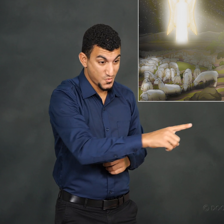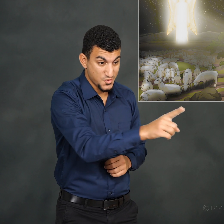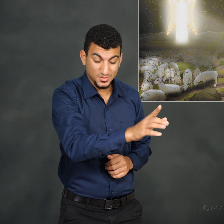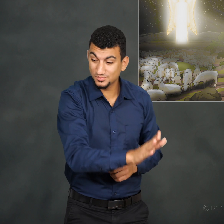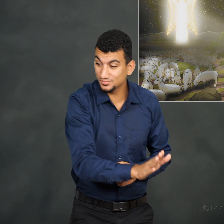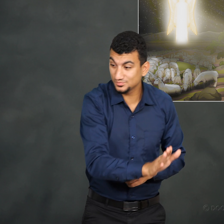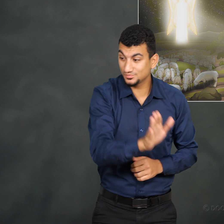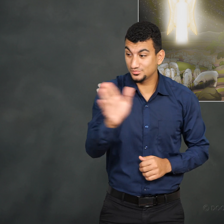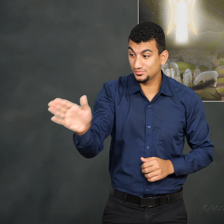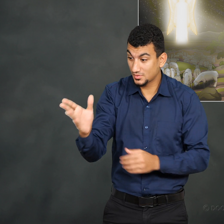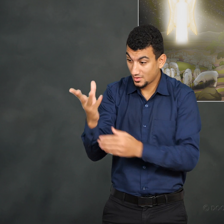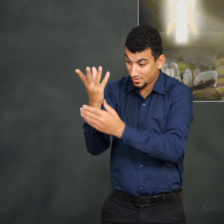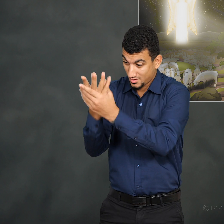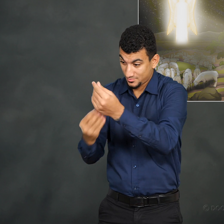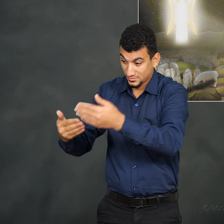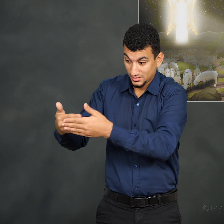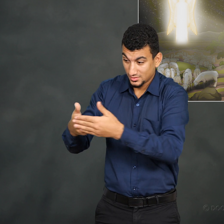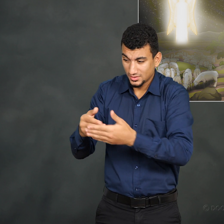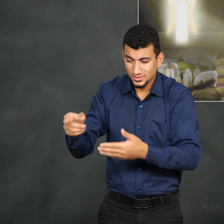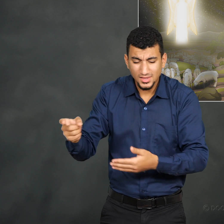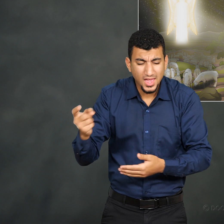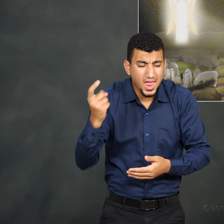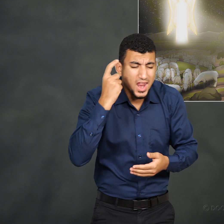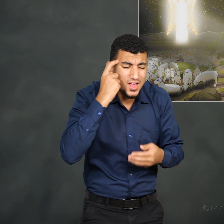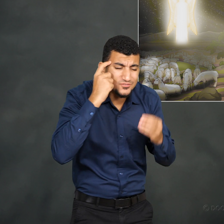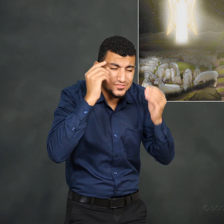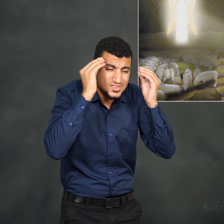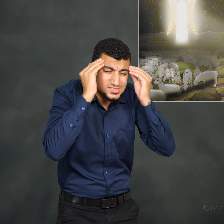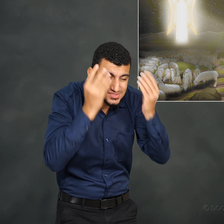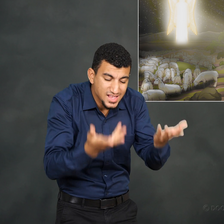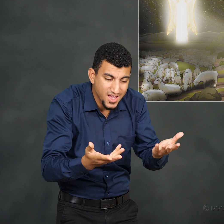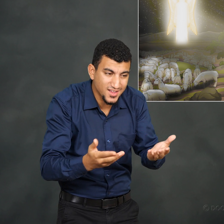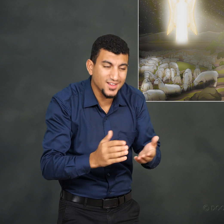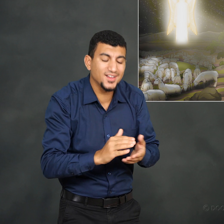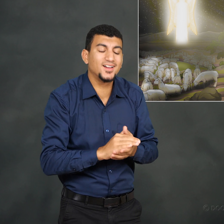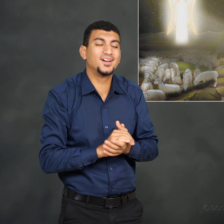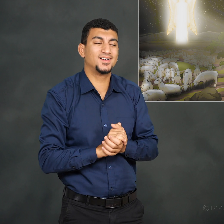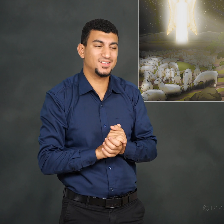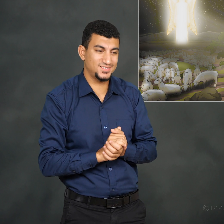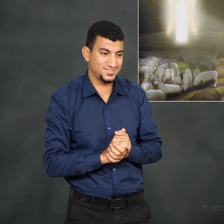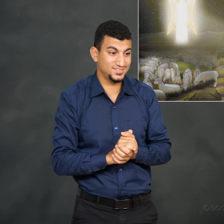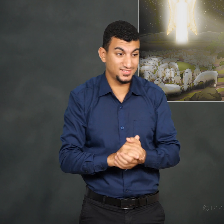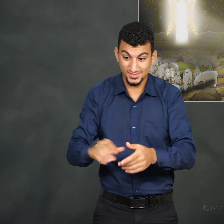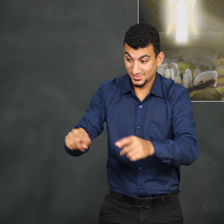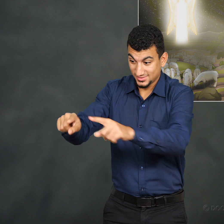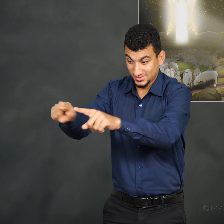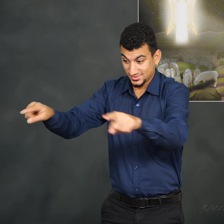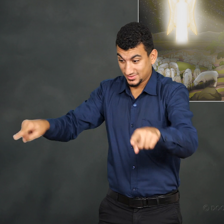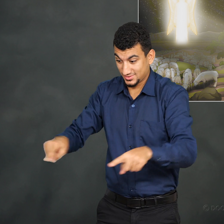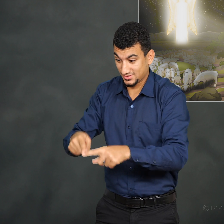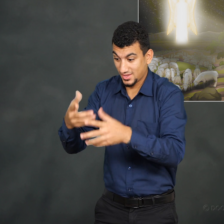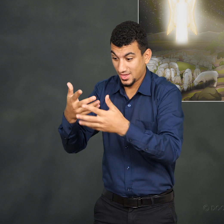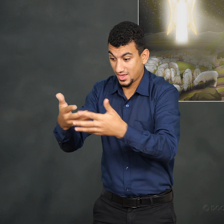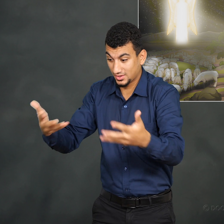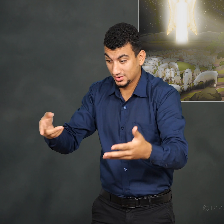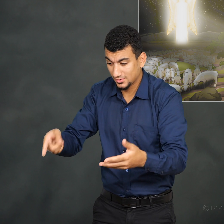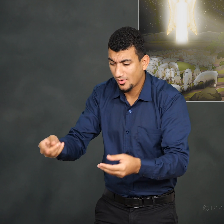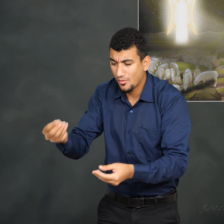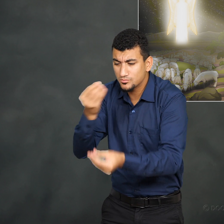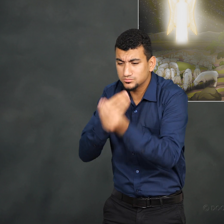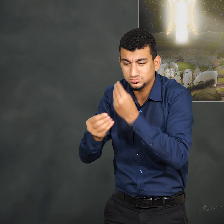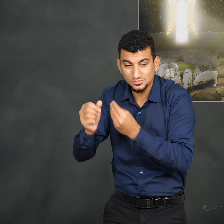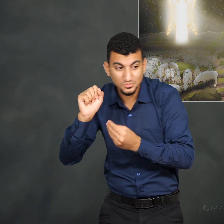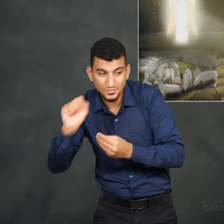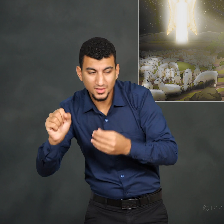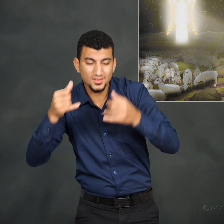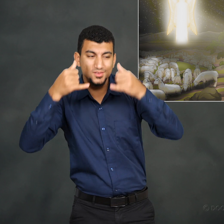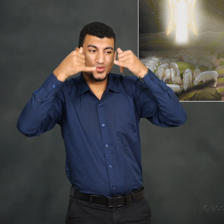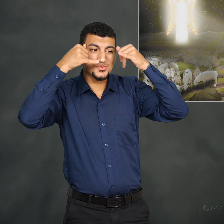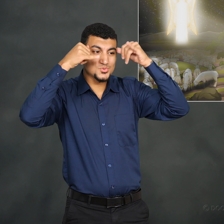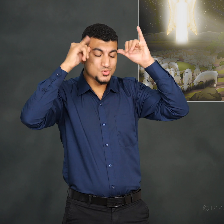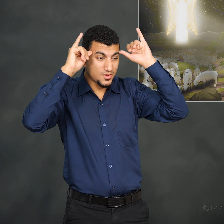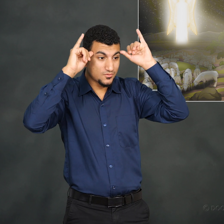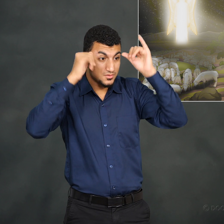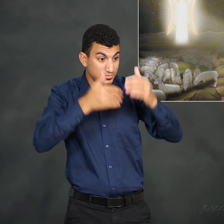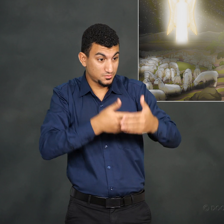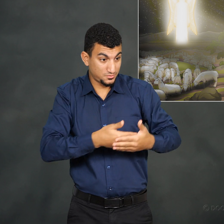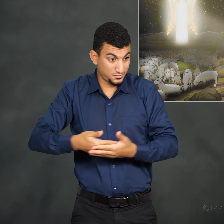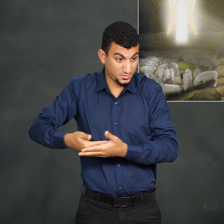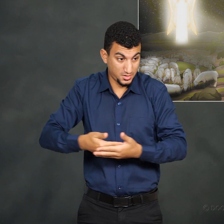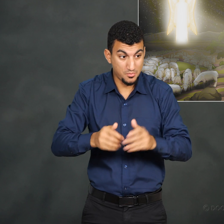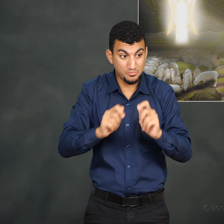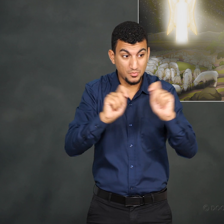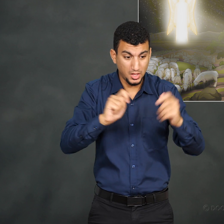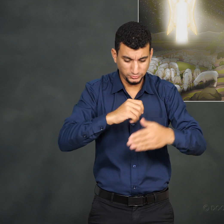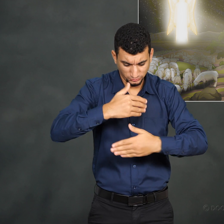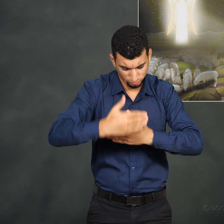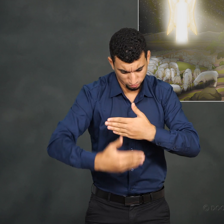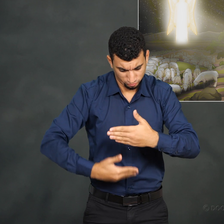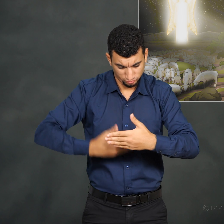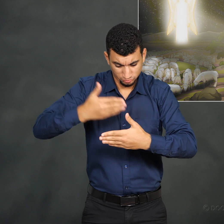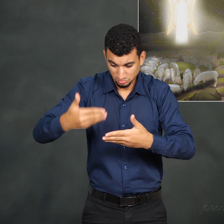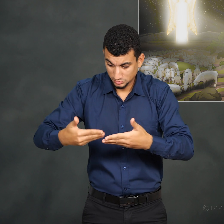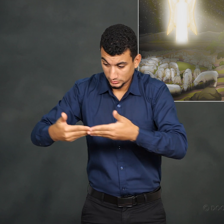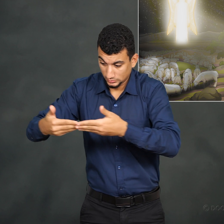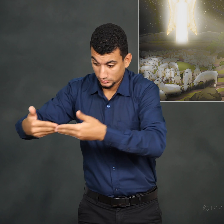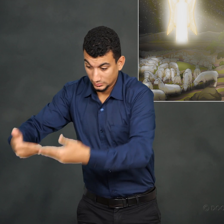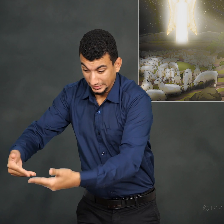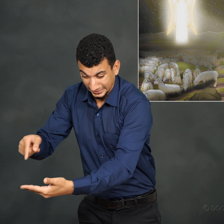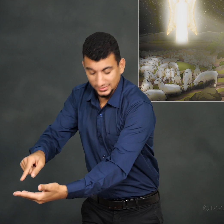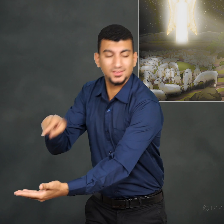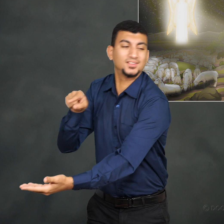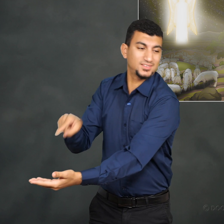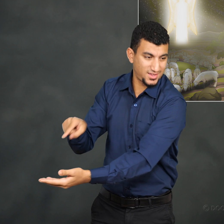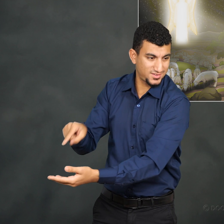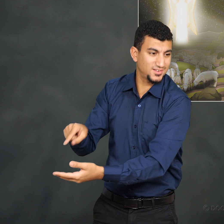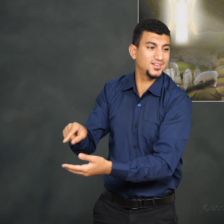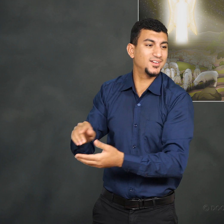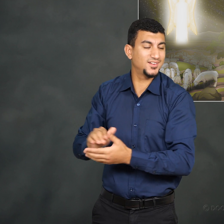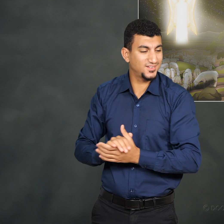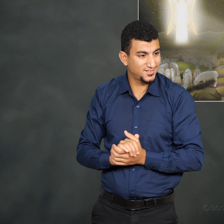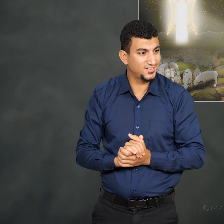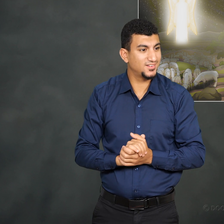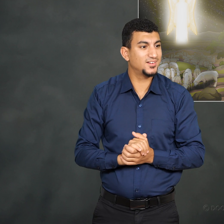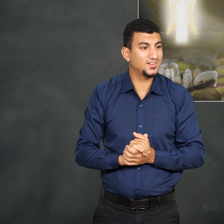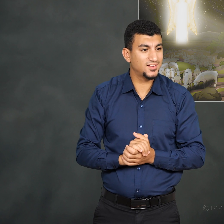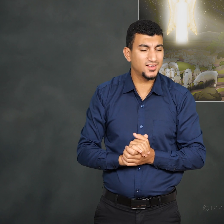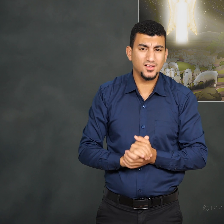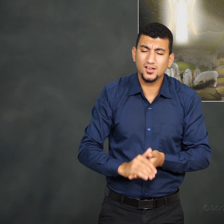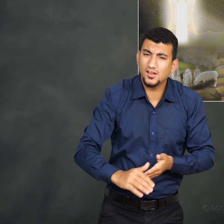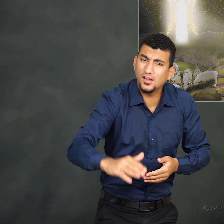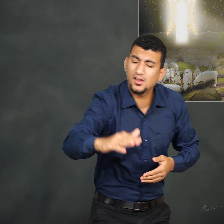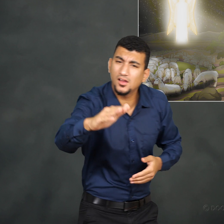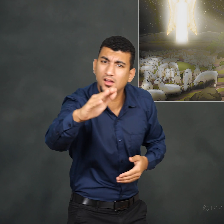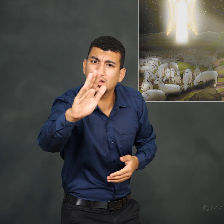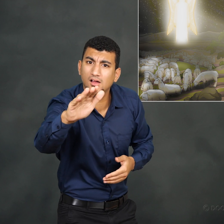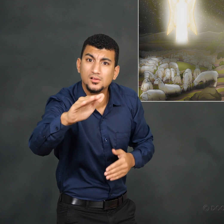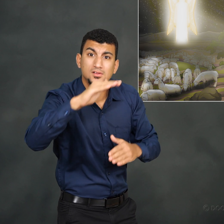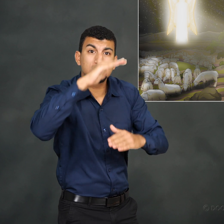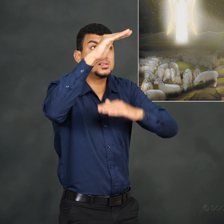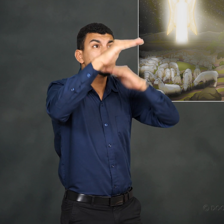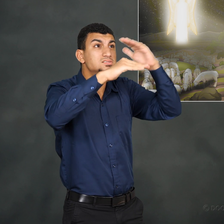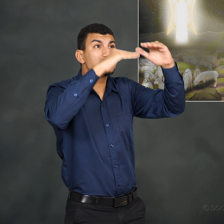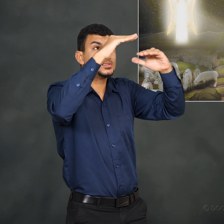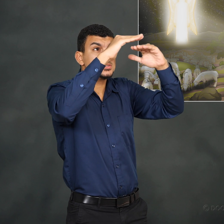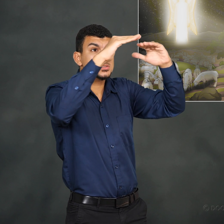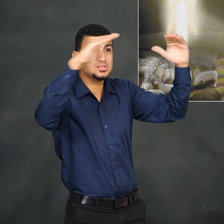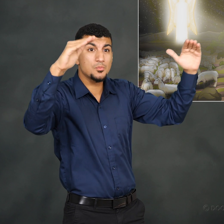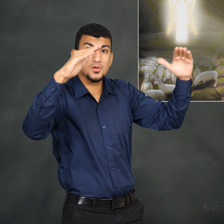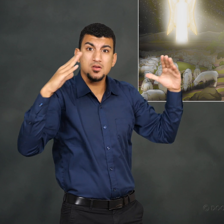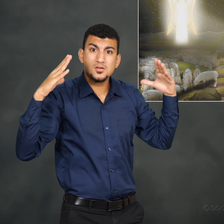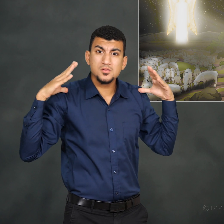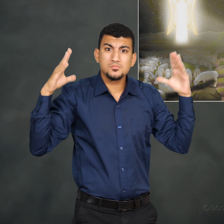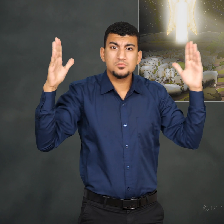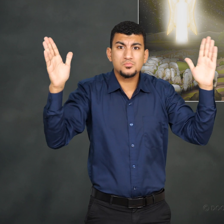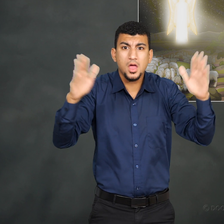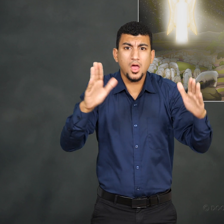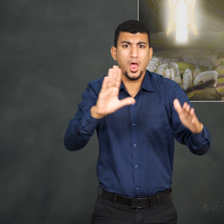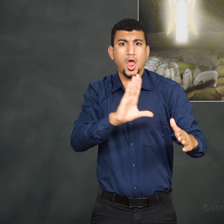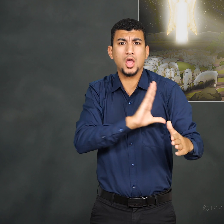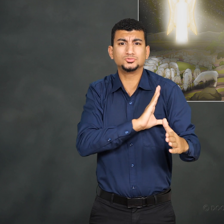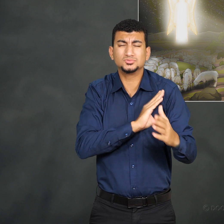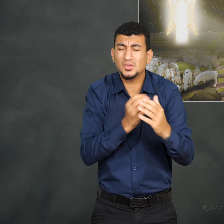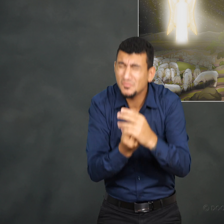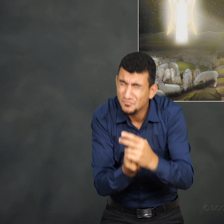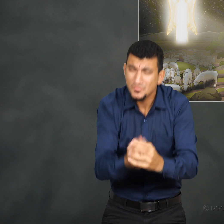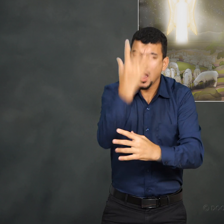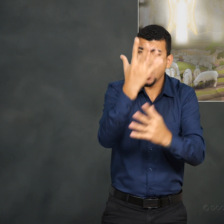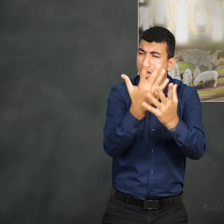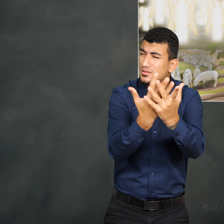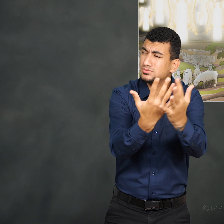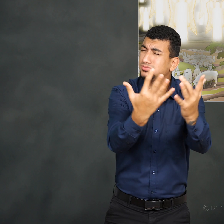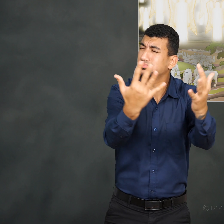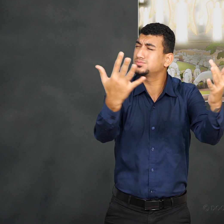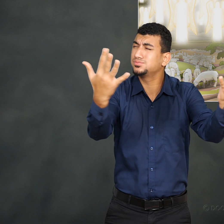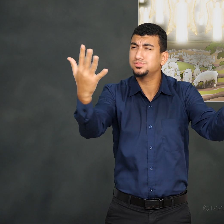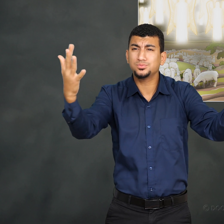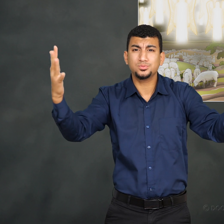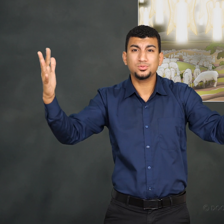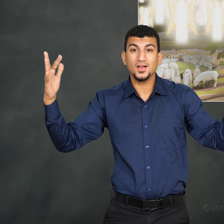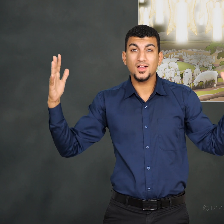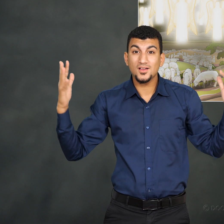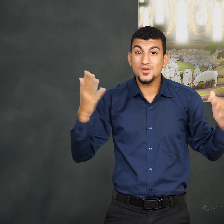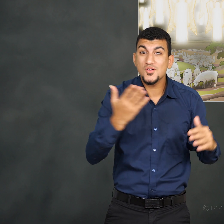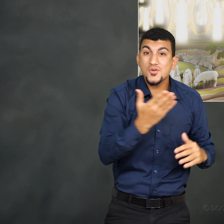He is Christ the Lord! And this will be a sign to you: You will find a baby wrapped in swaddling cloths and lying in a manger.”